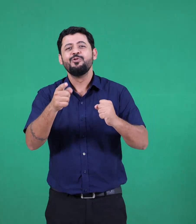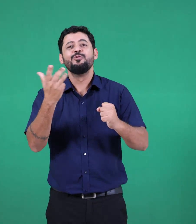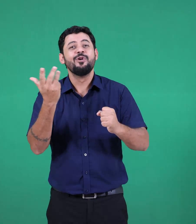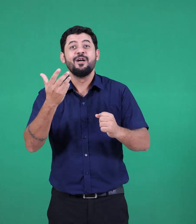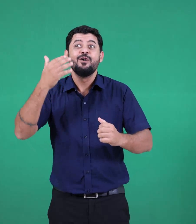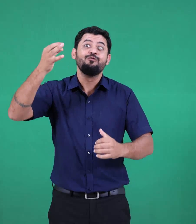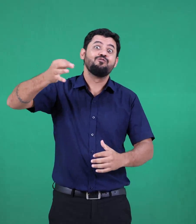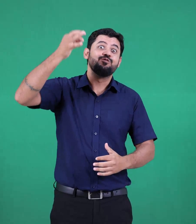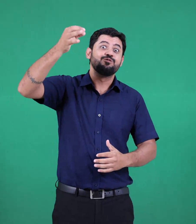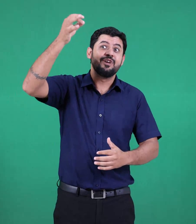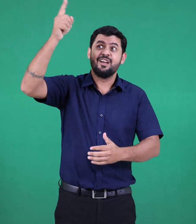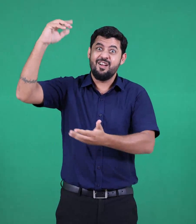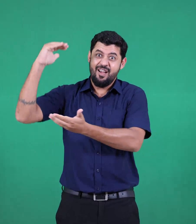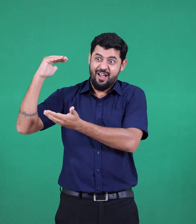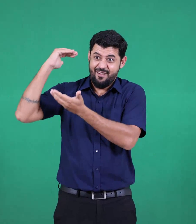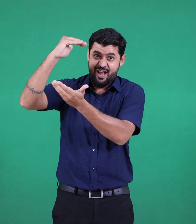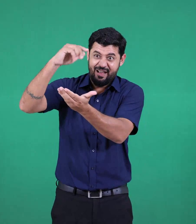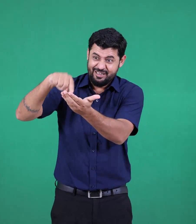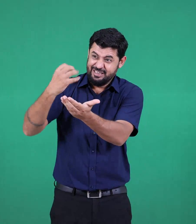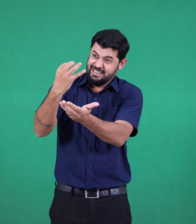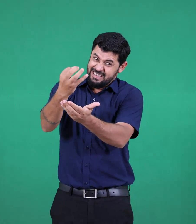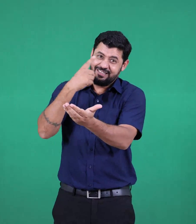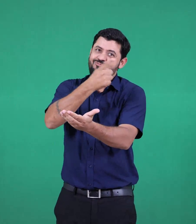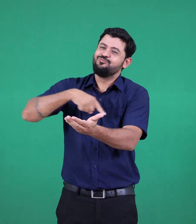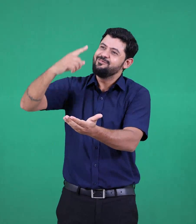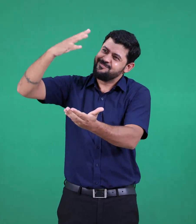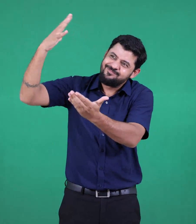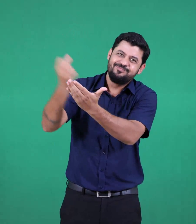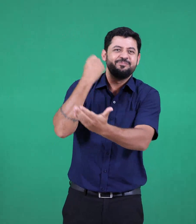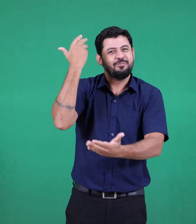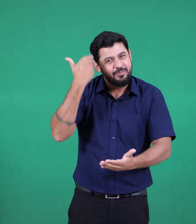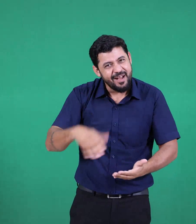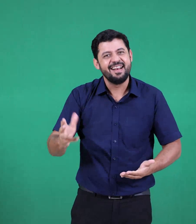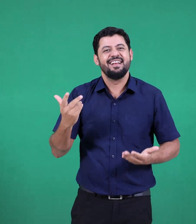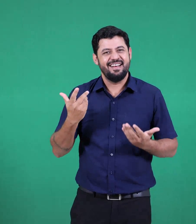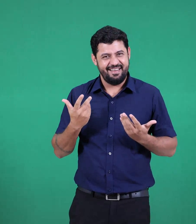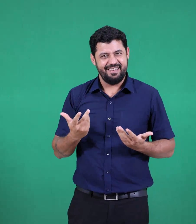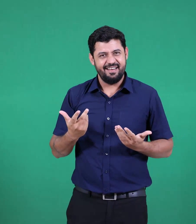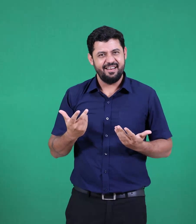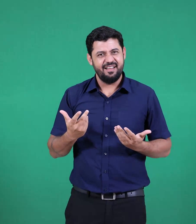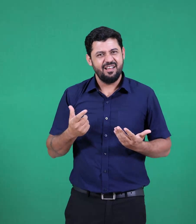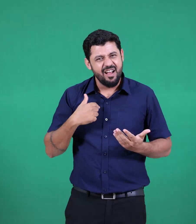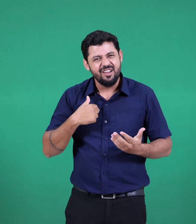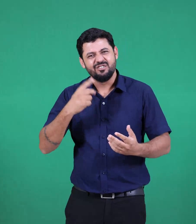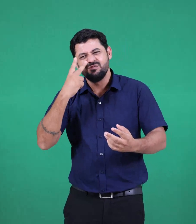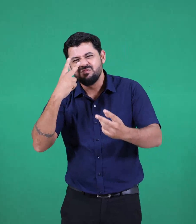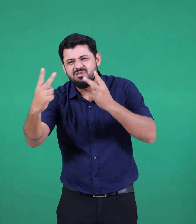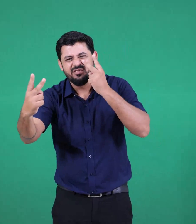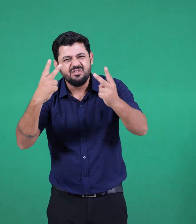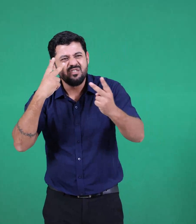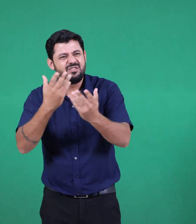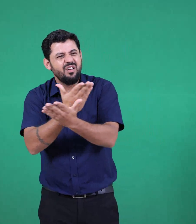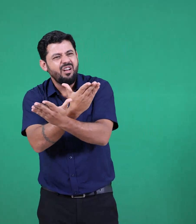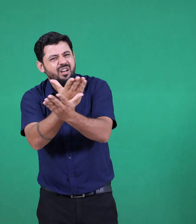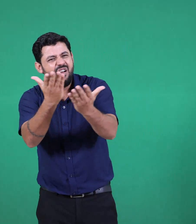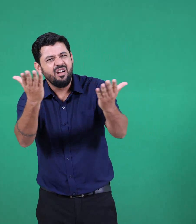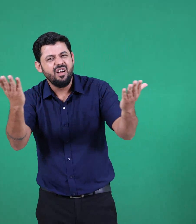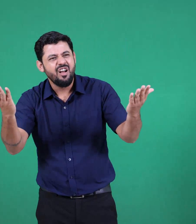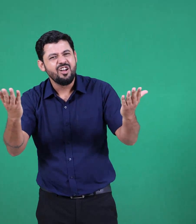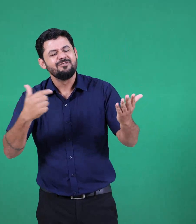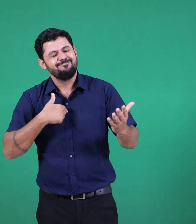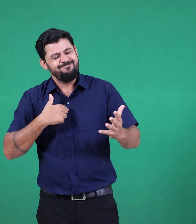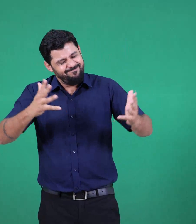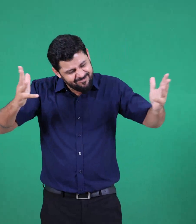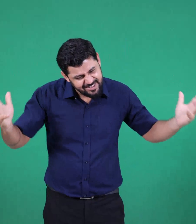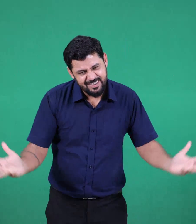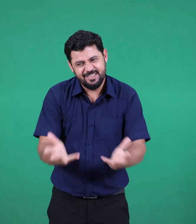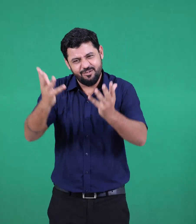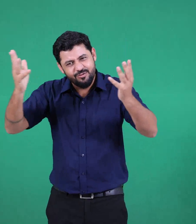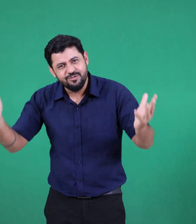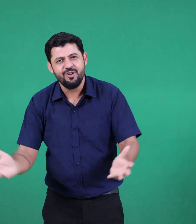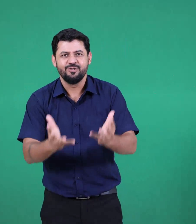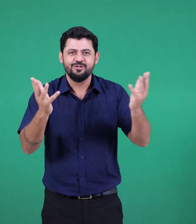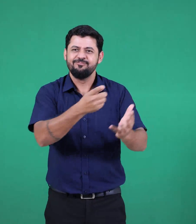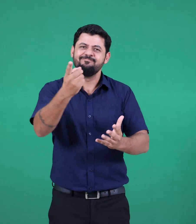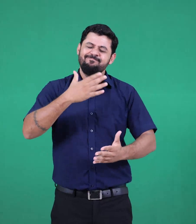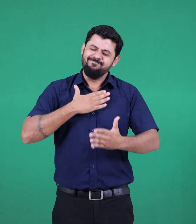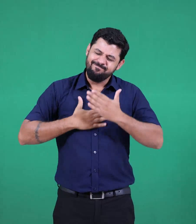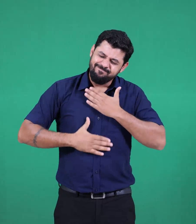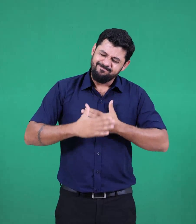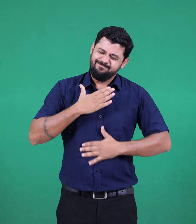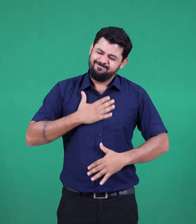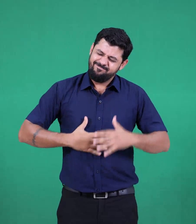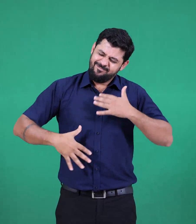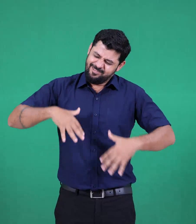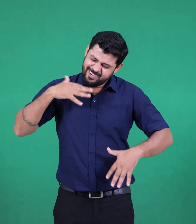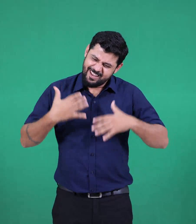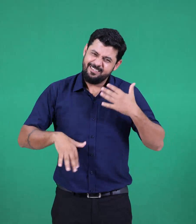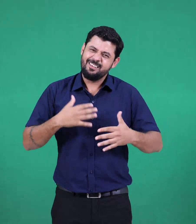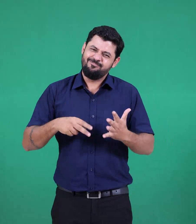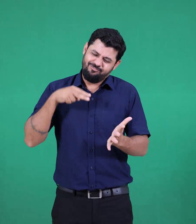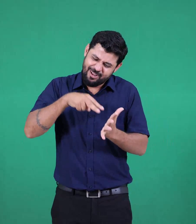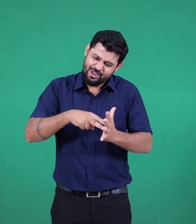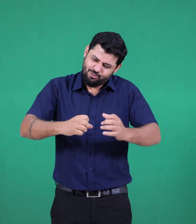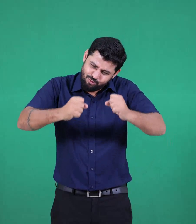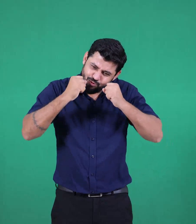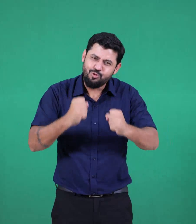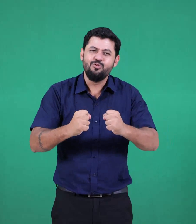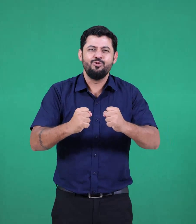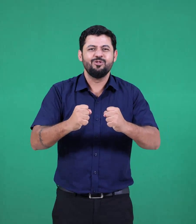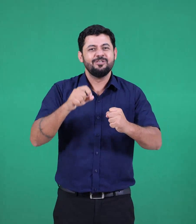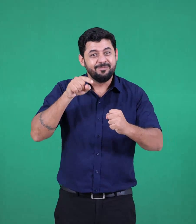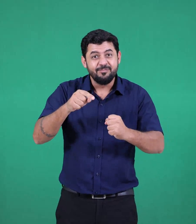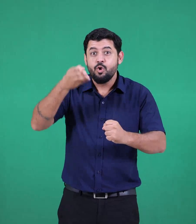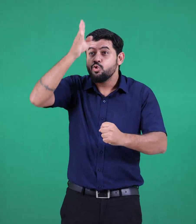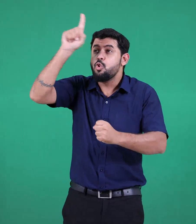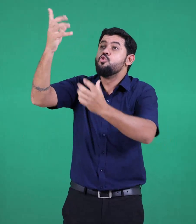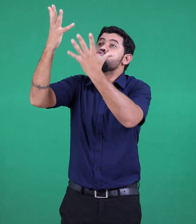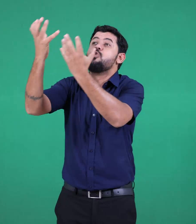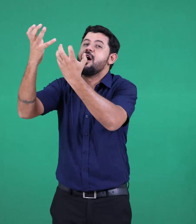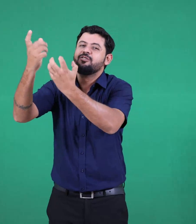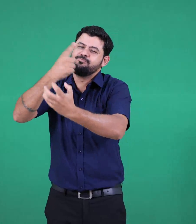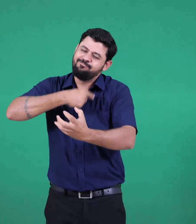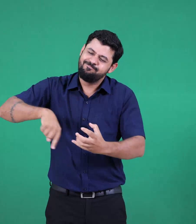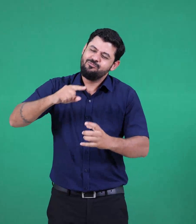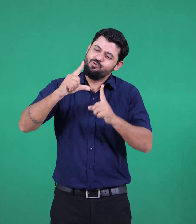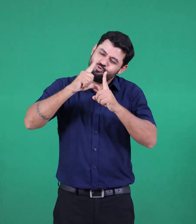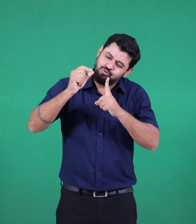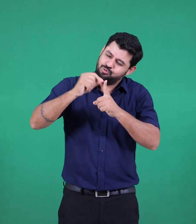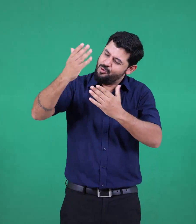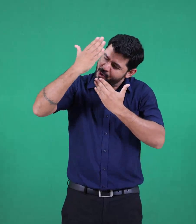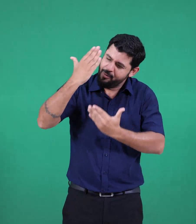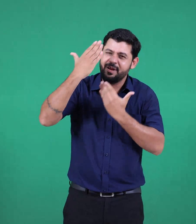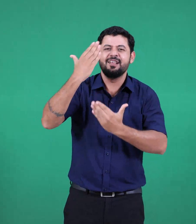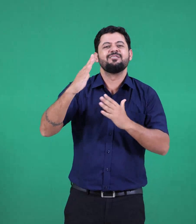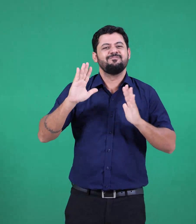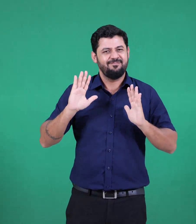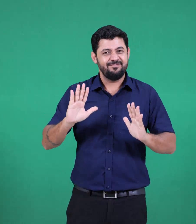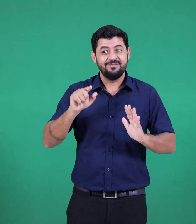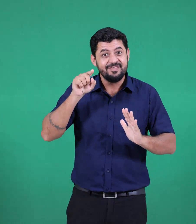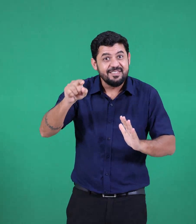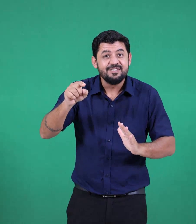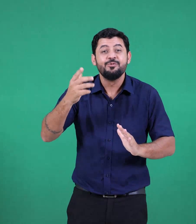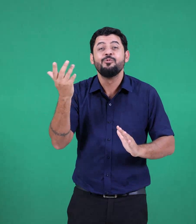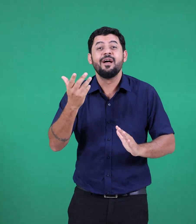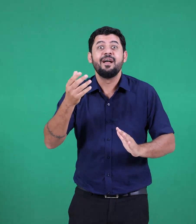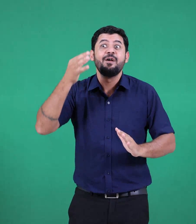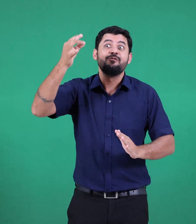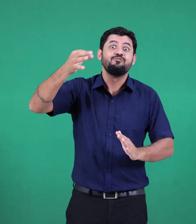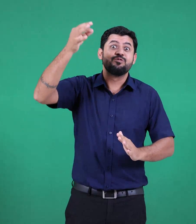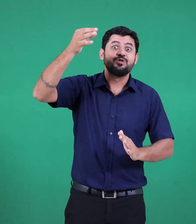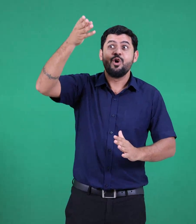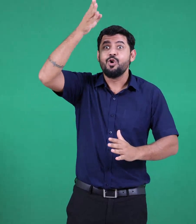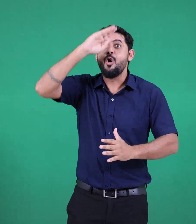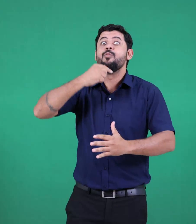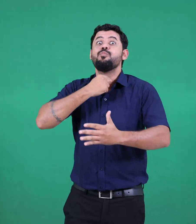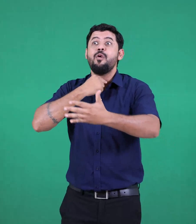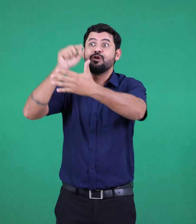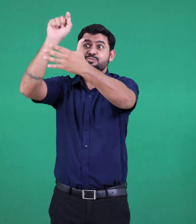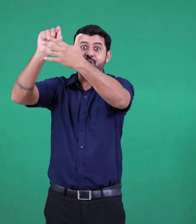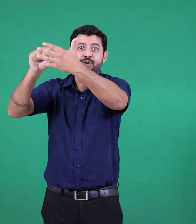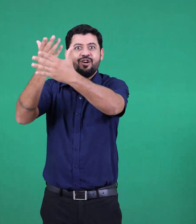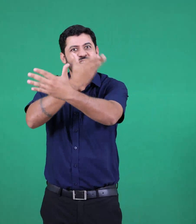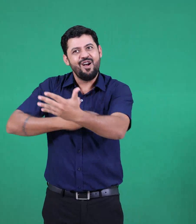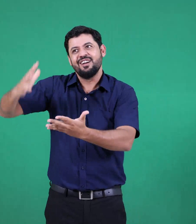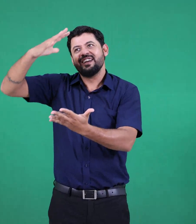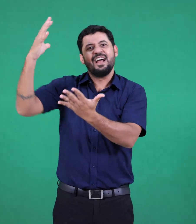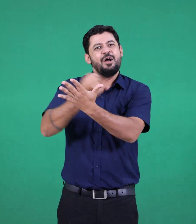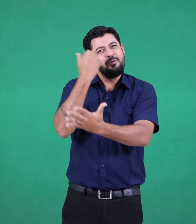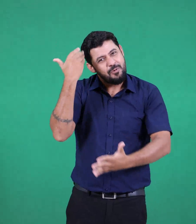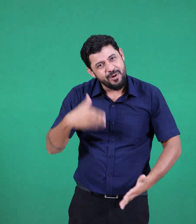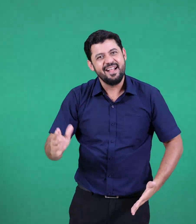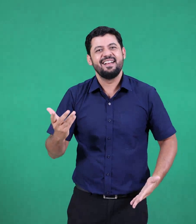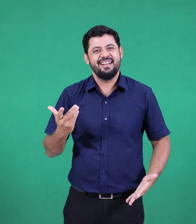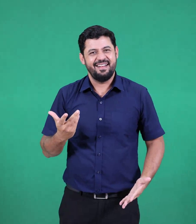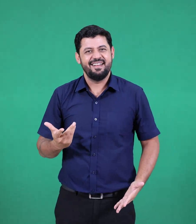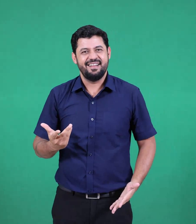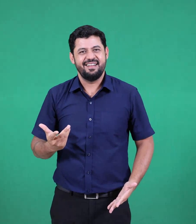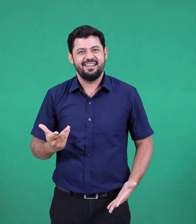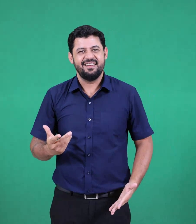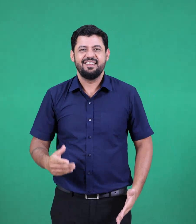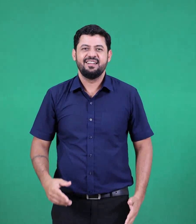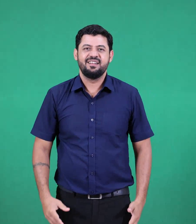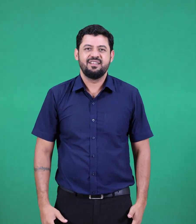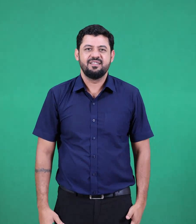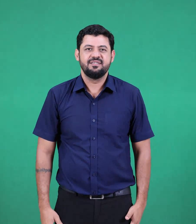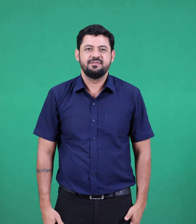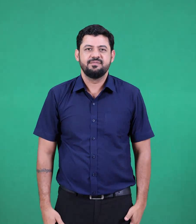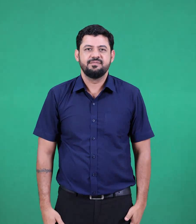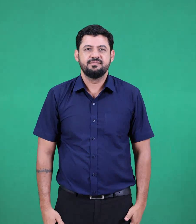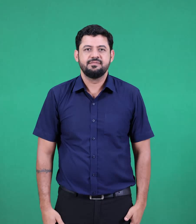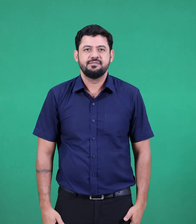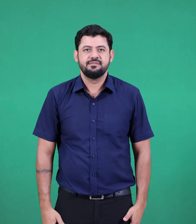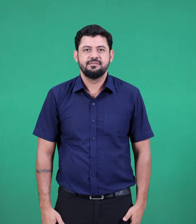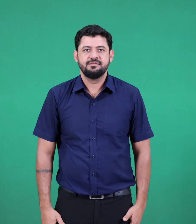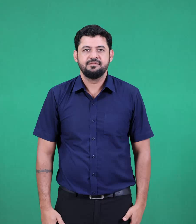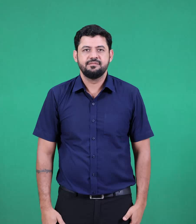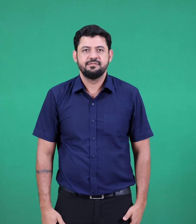You need to persevere, so that after you have done the will of God, you will receive what He has promised.